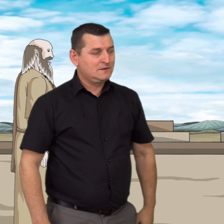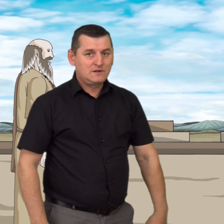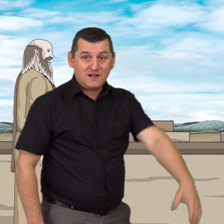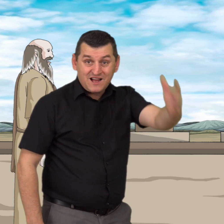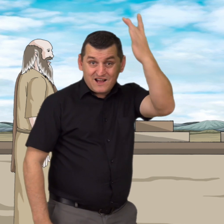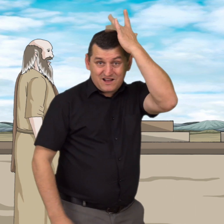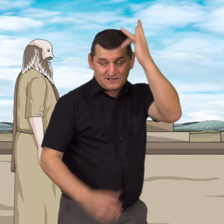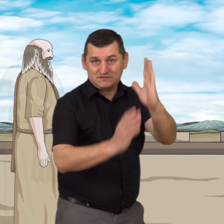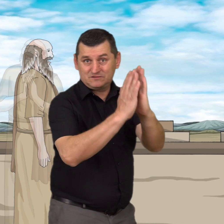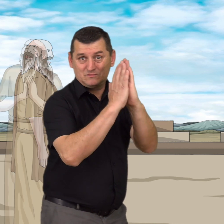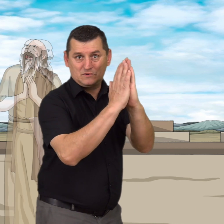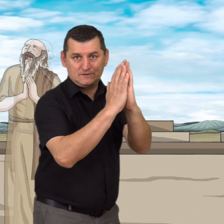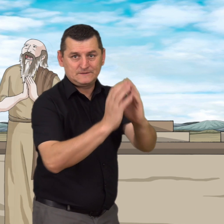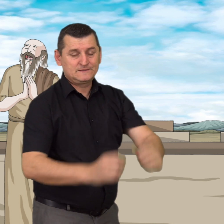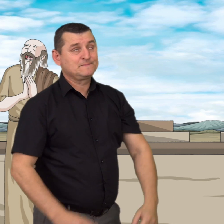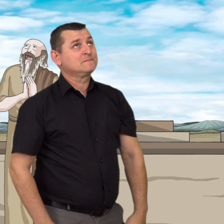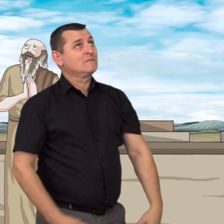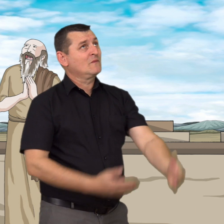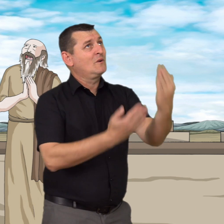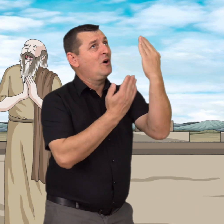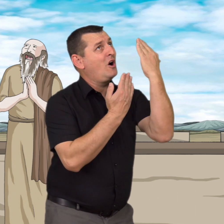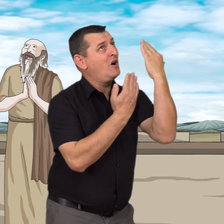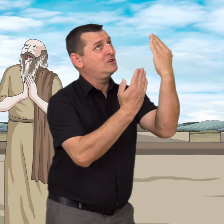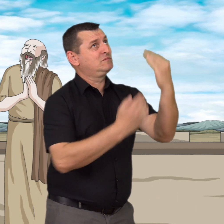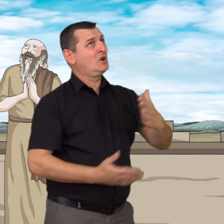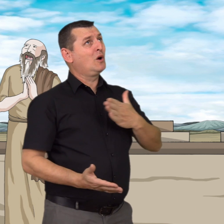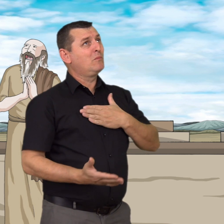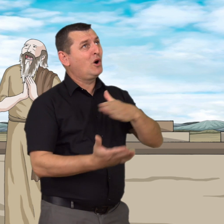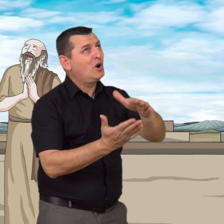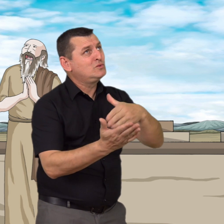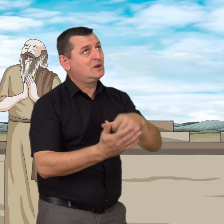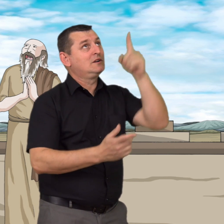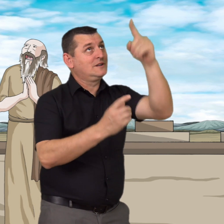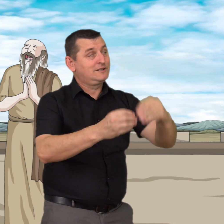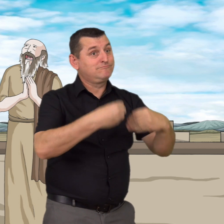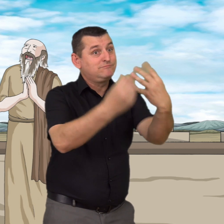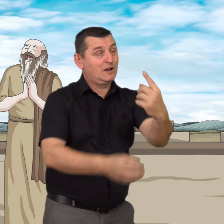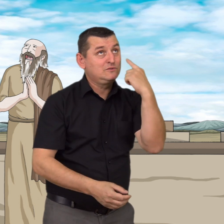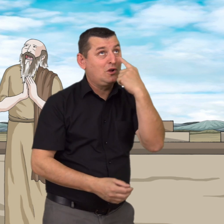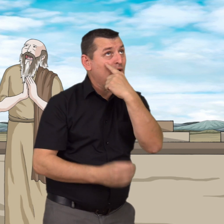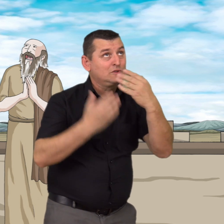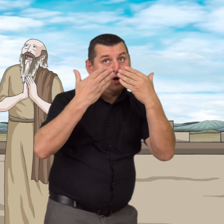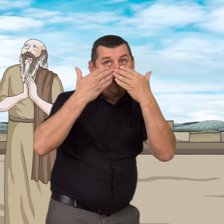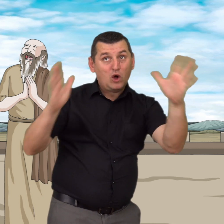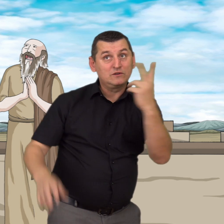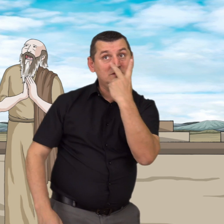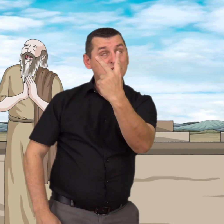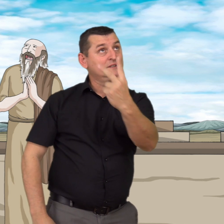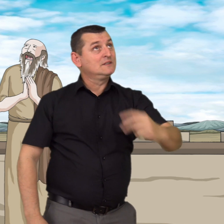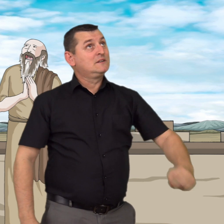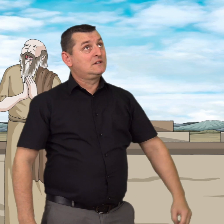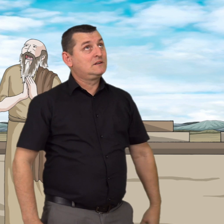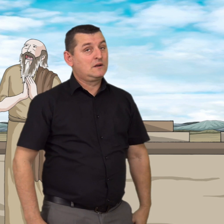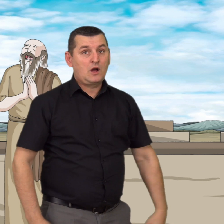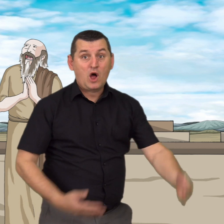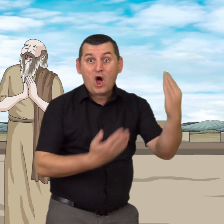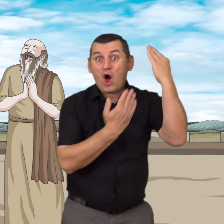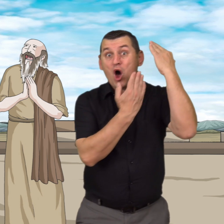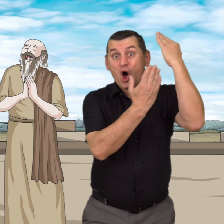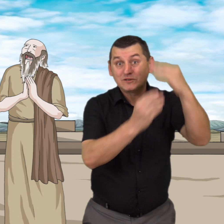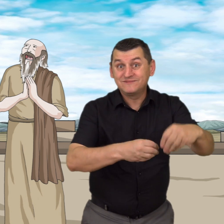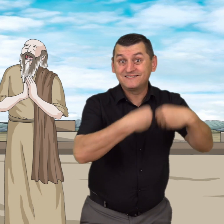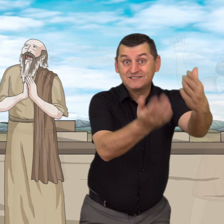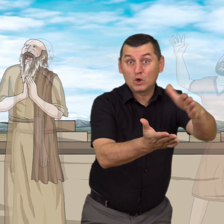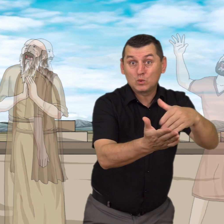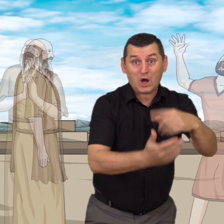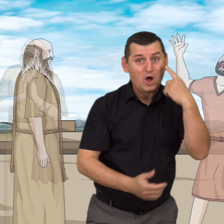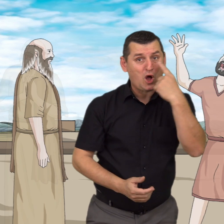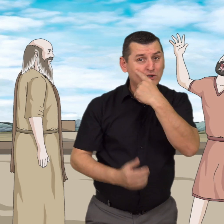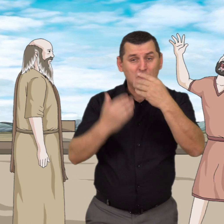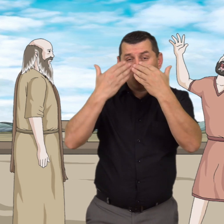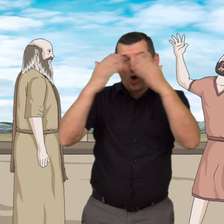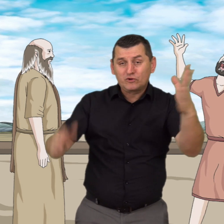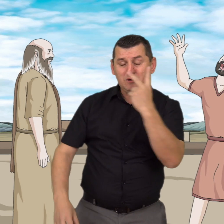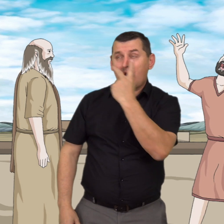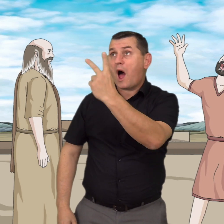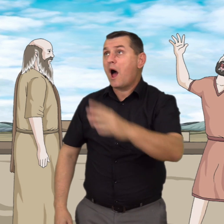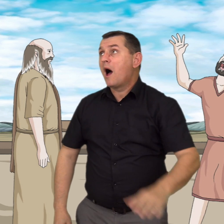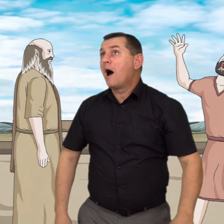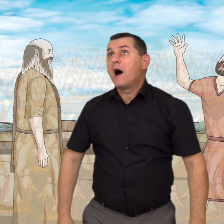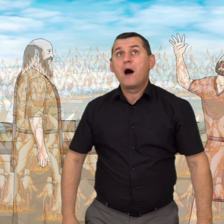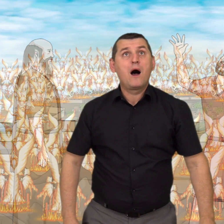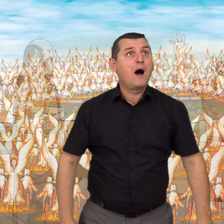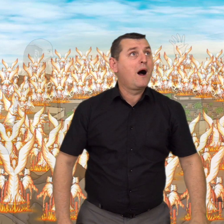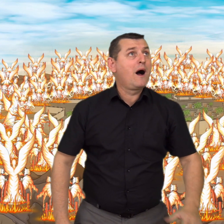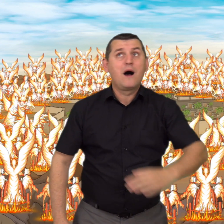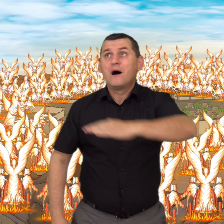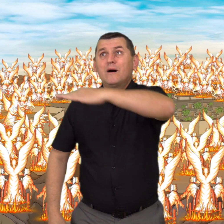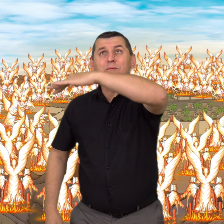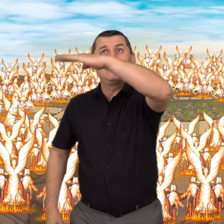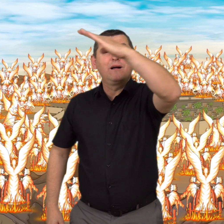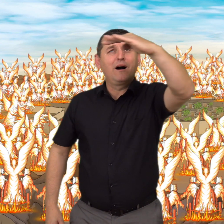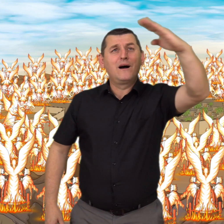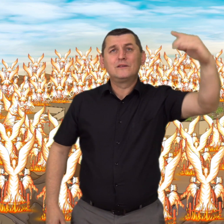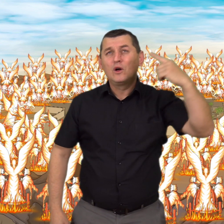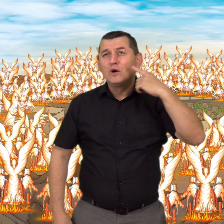Then Elisha prayed, “O LORD, please open his eyes that he may see.”